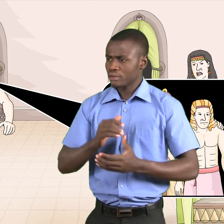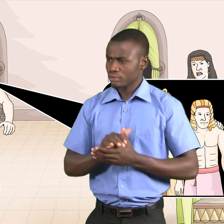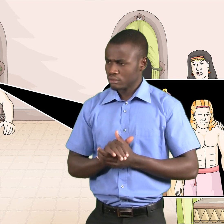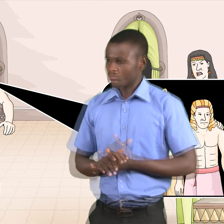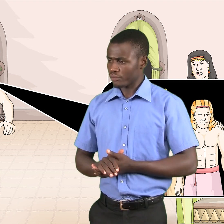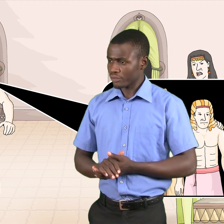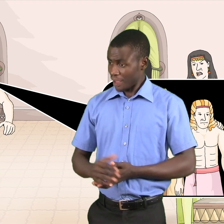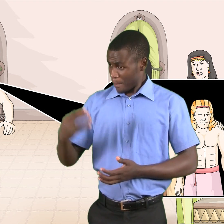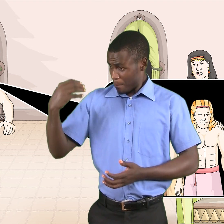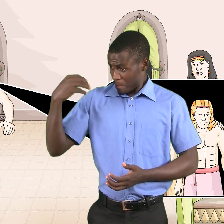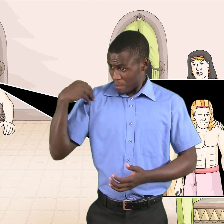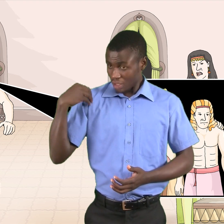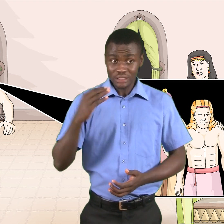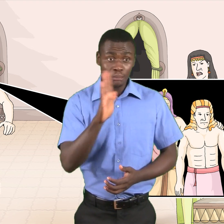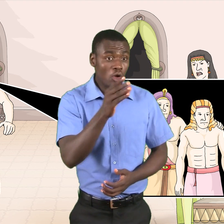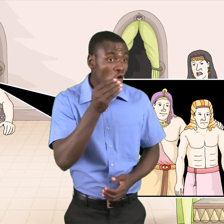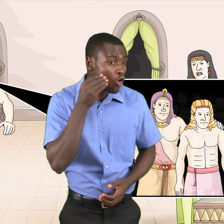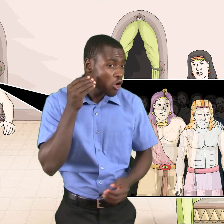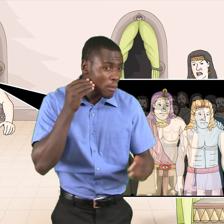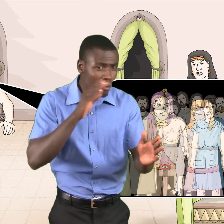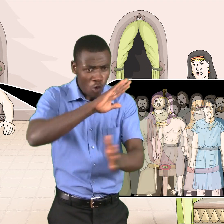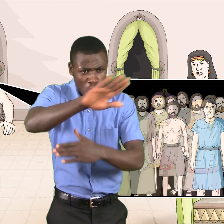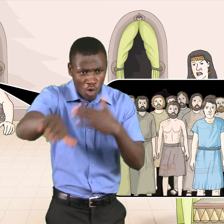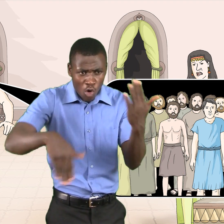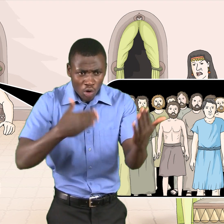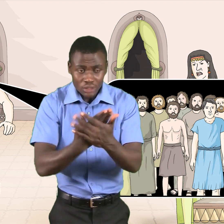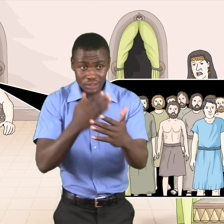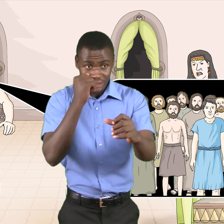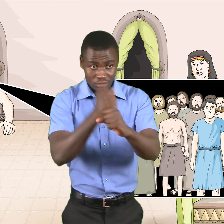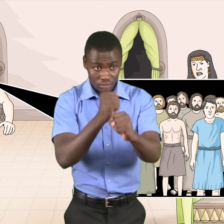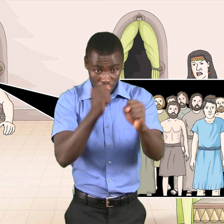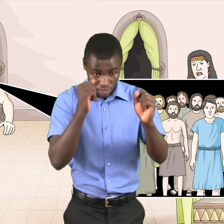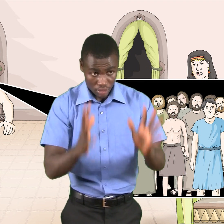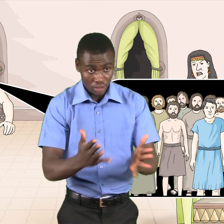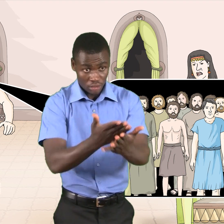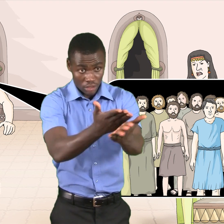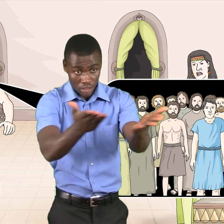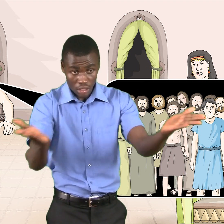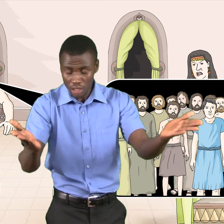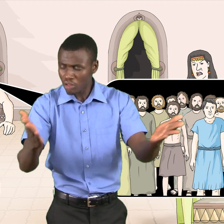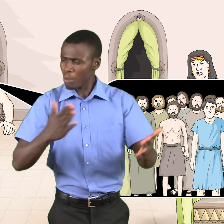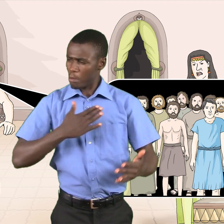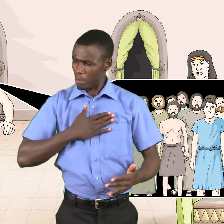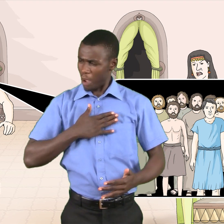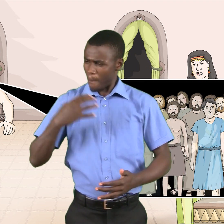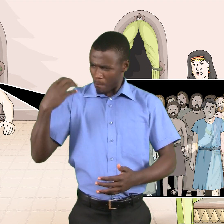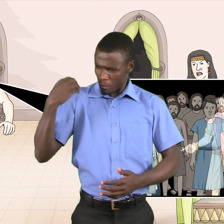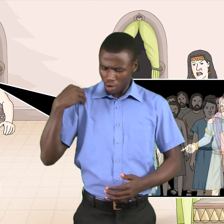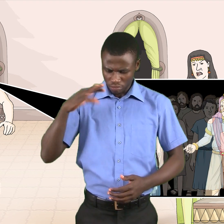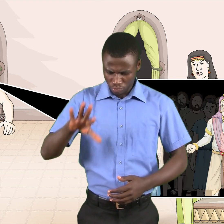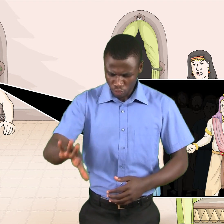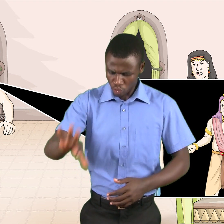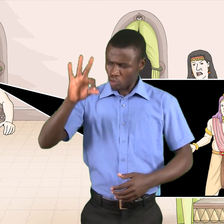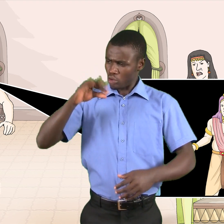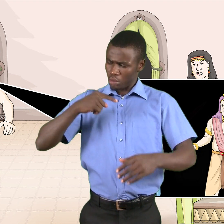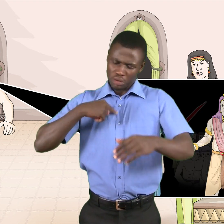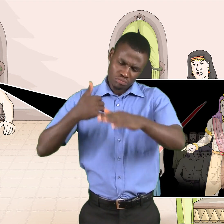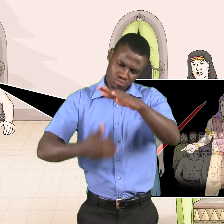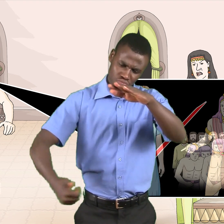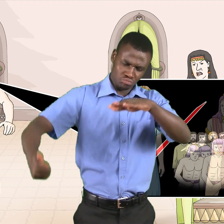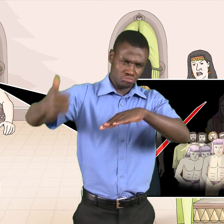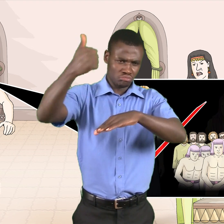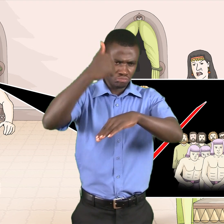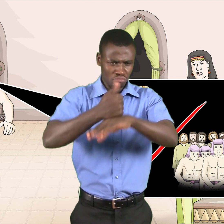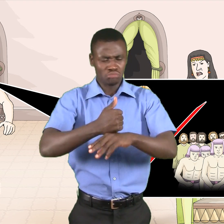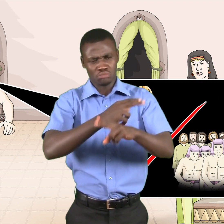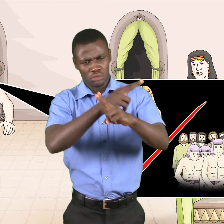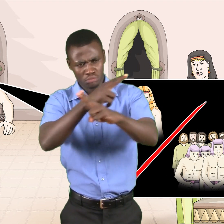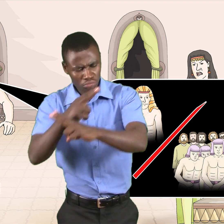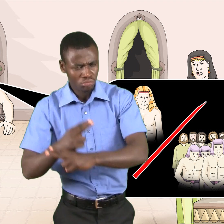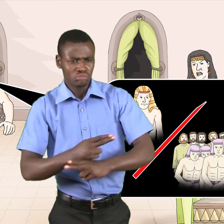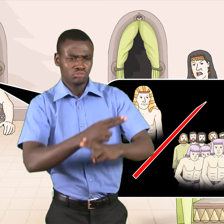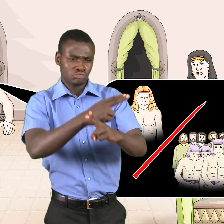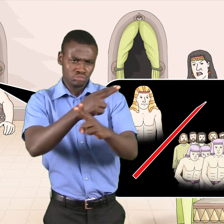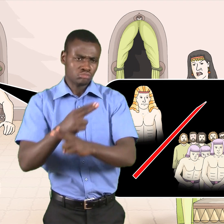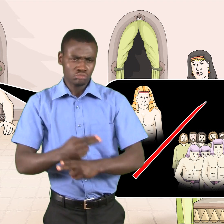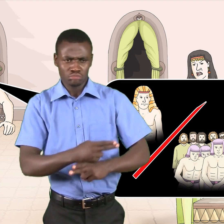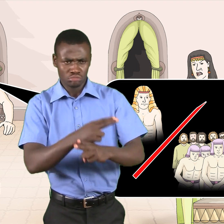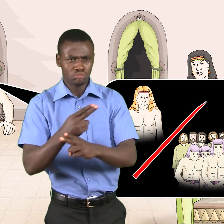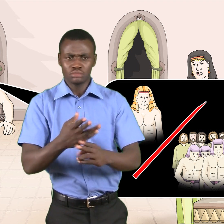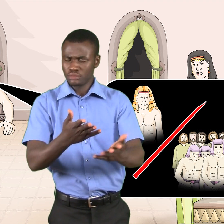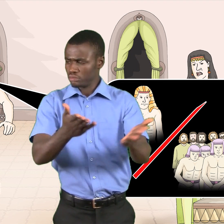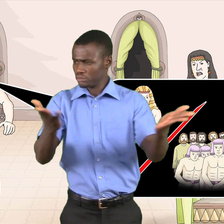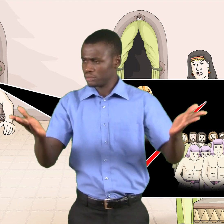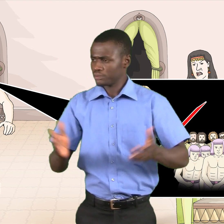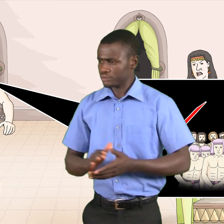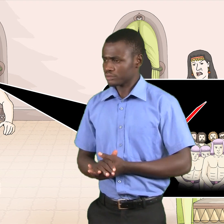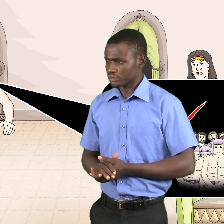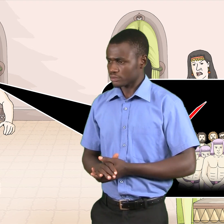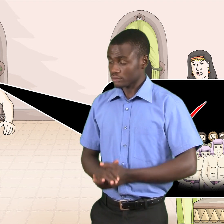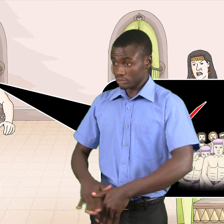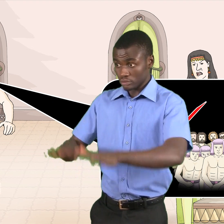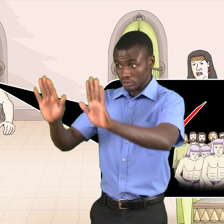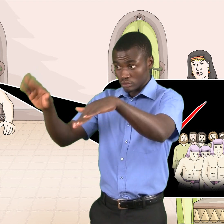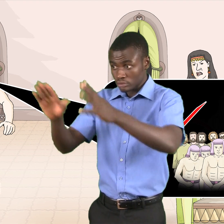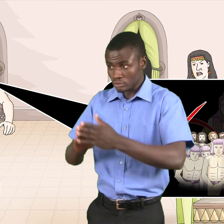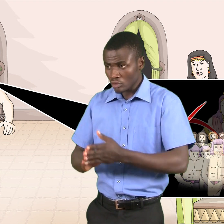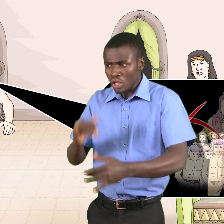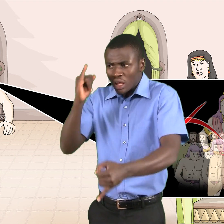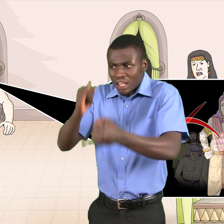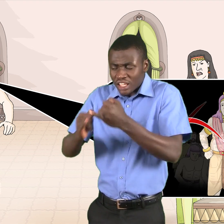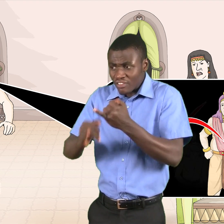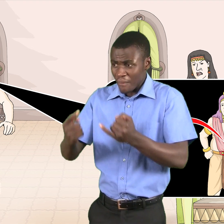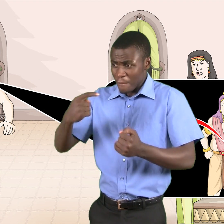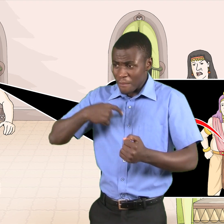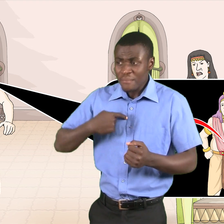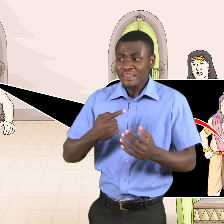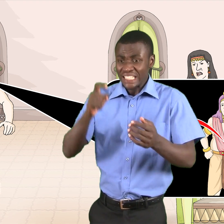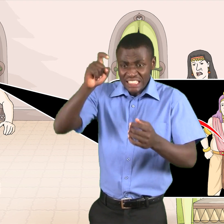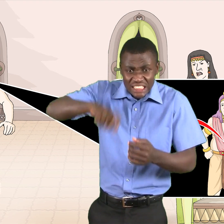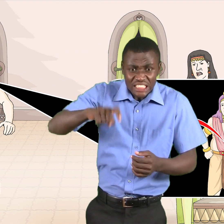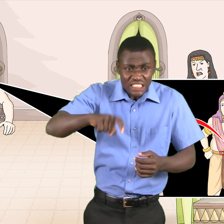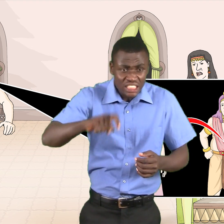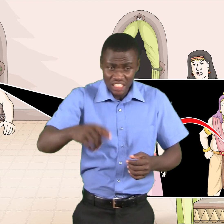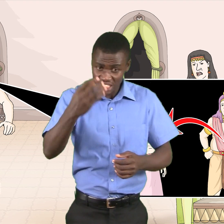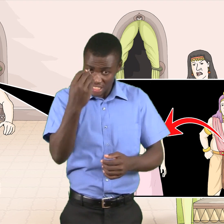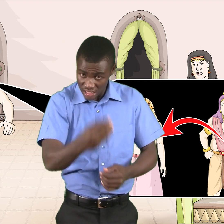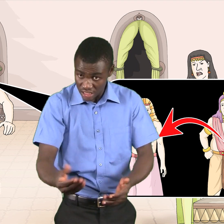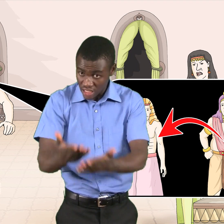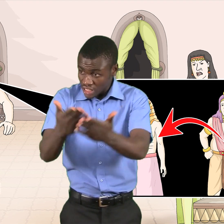No one in this house is greater than I am.